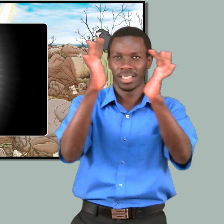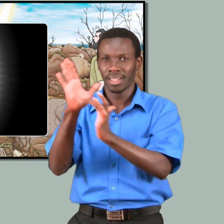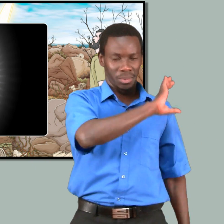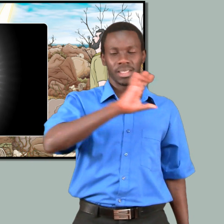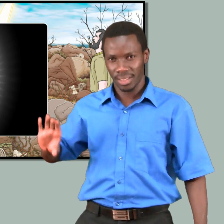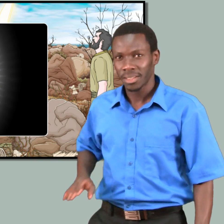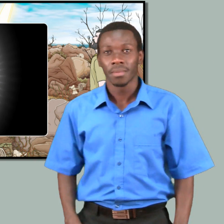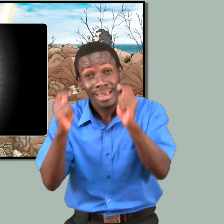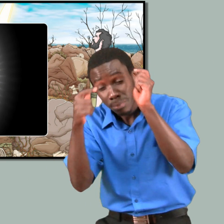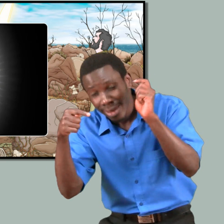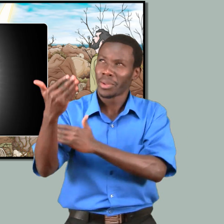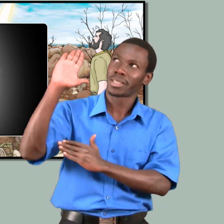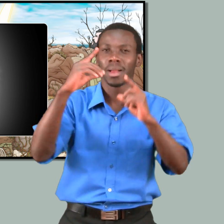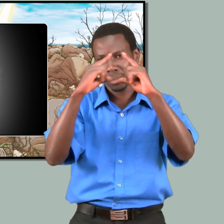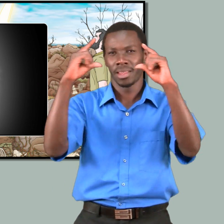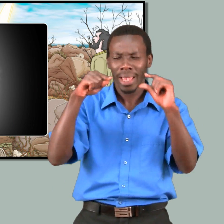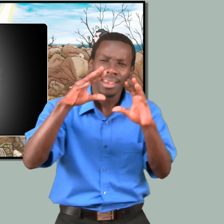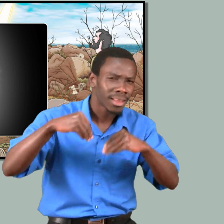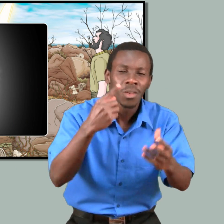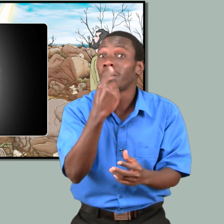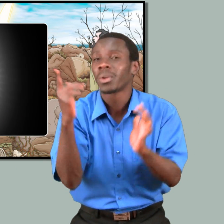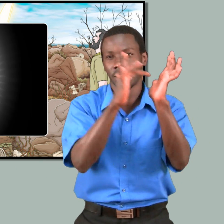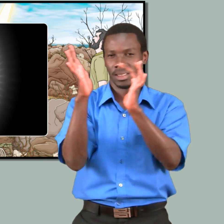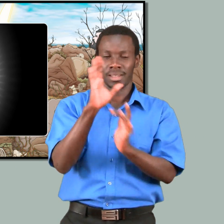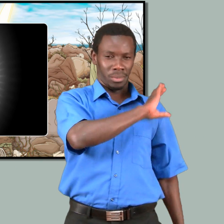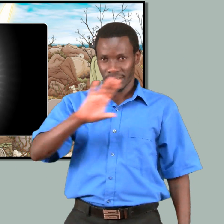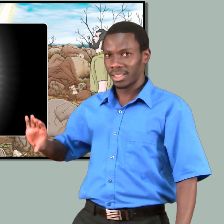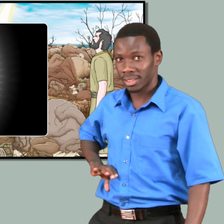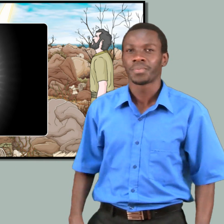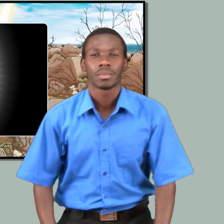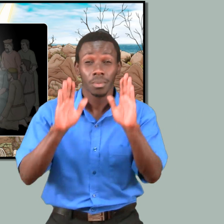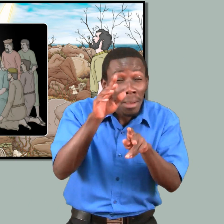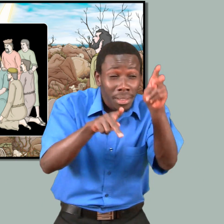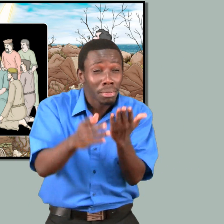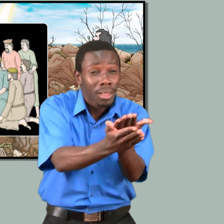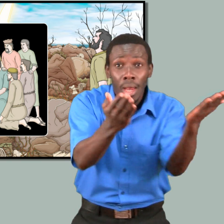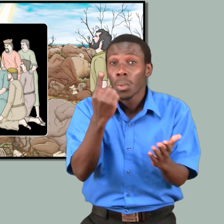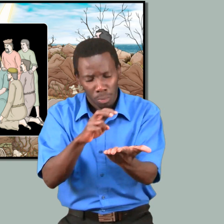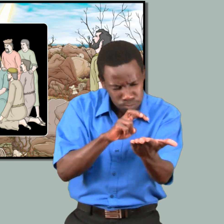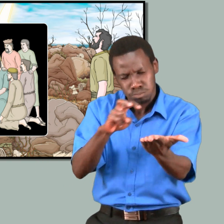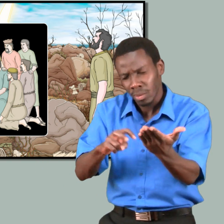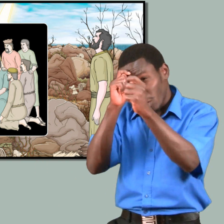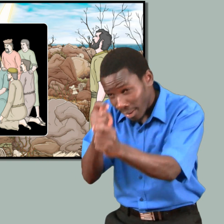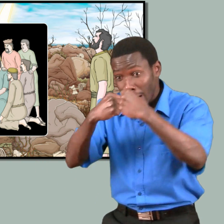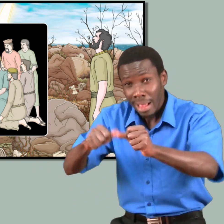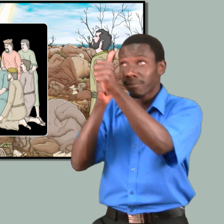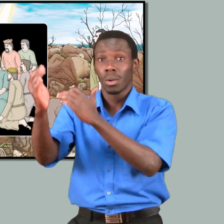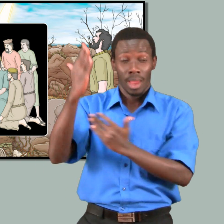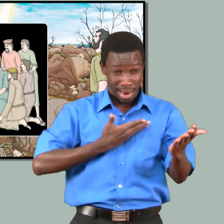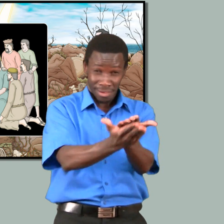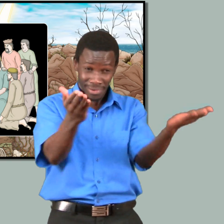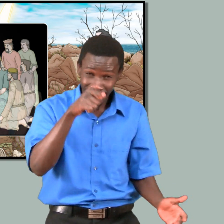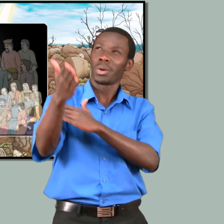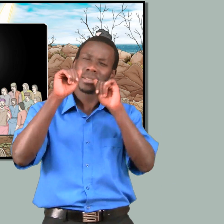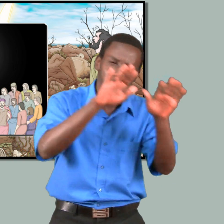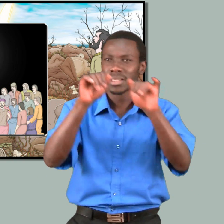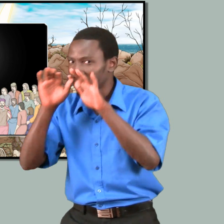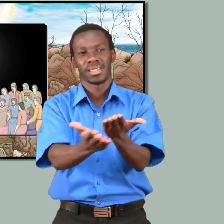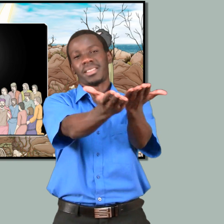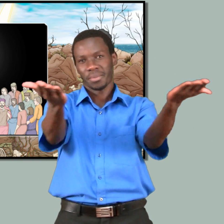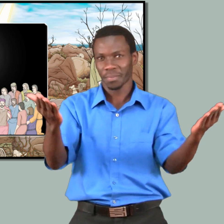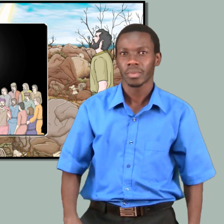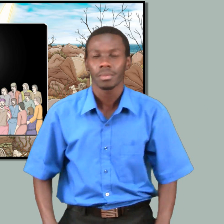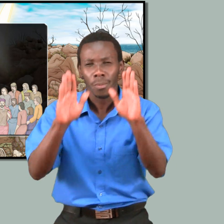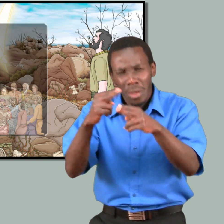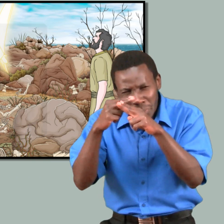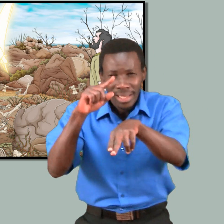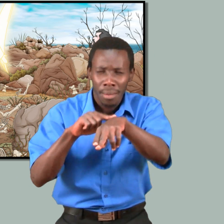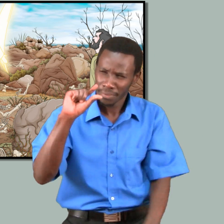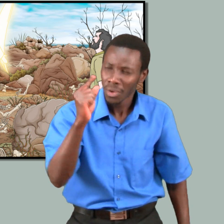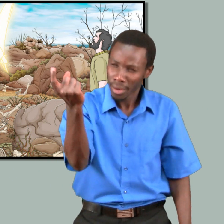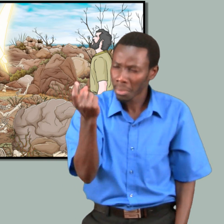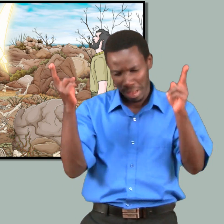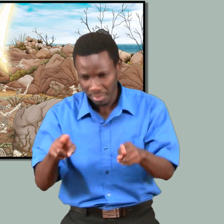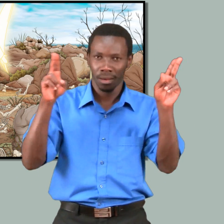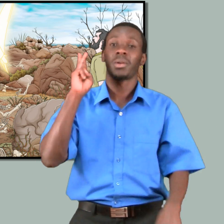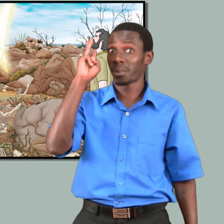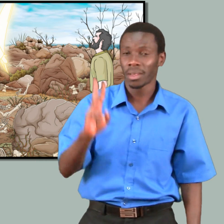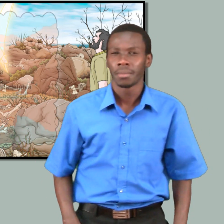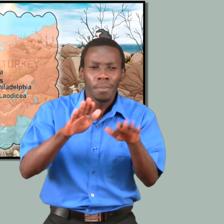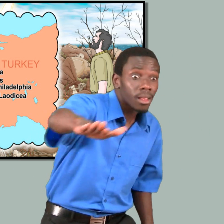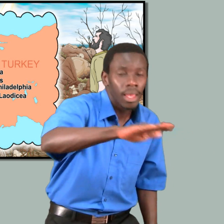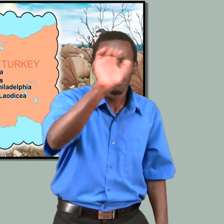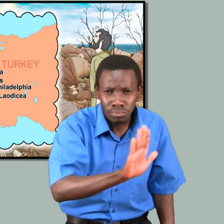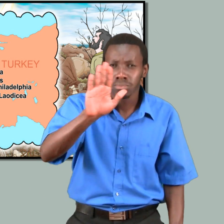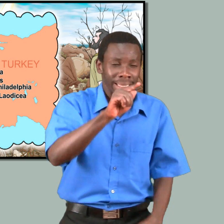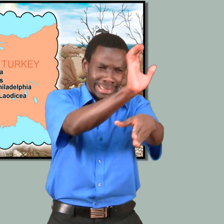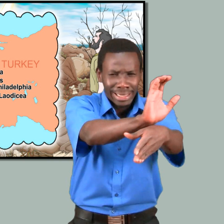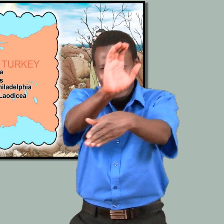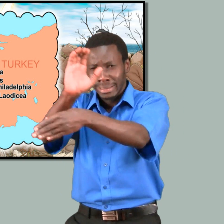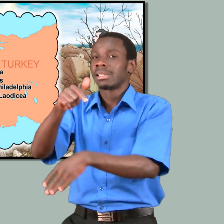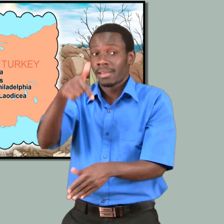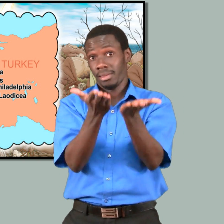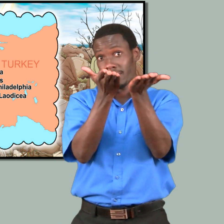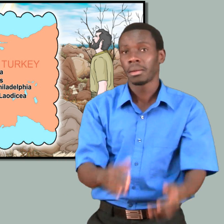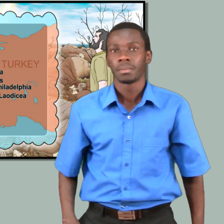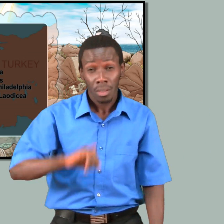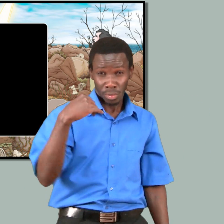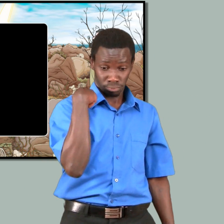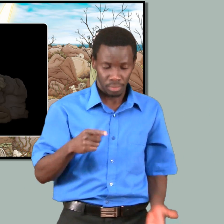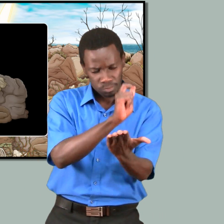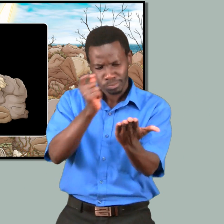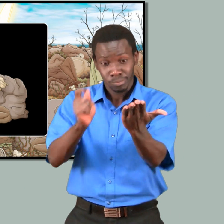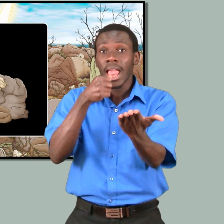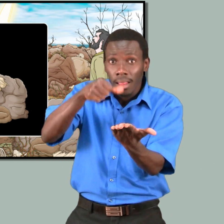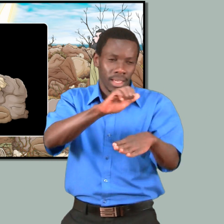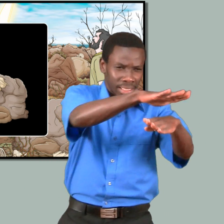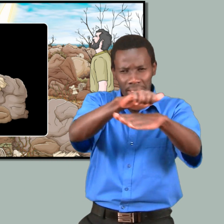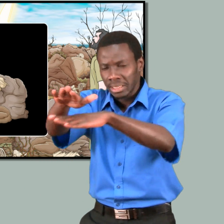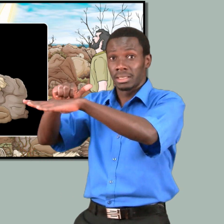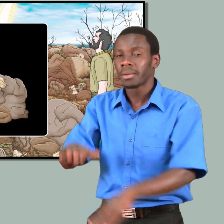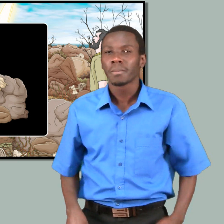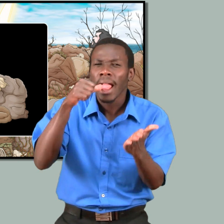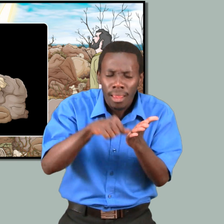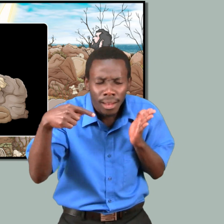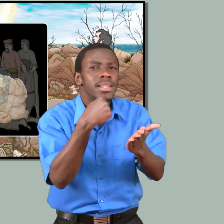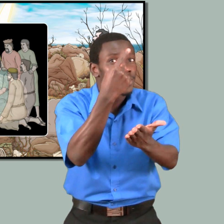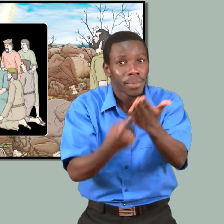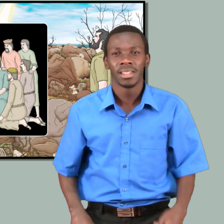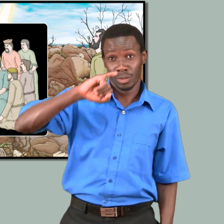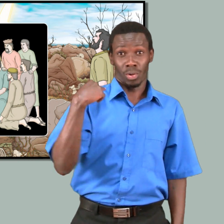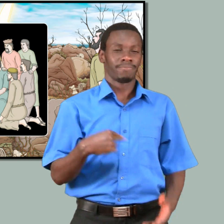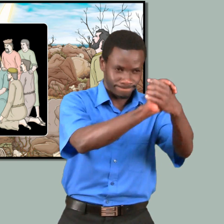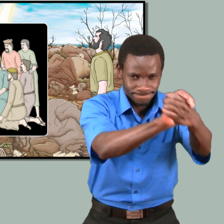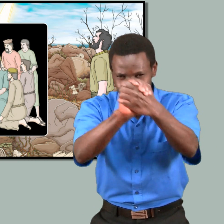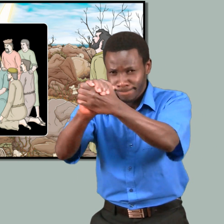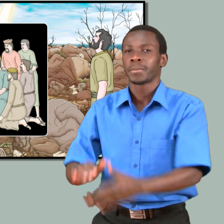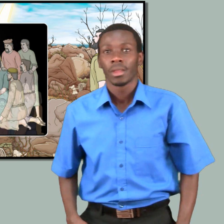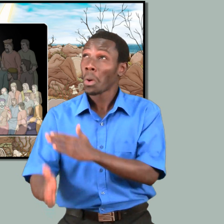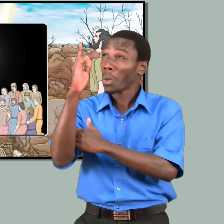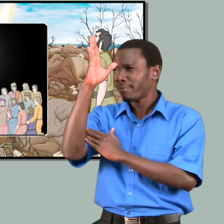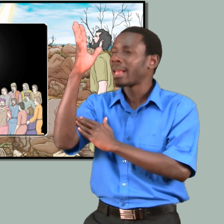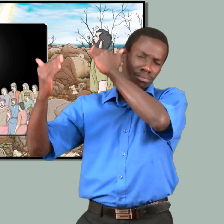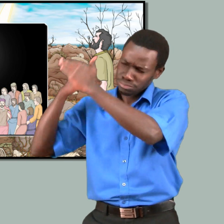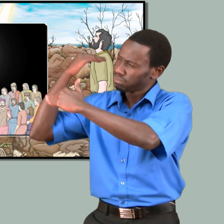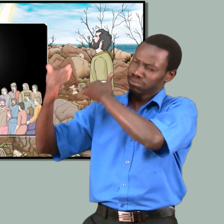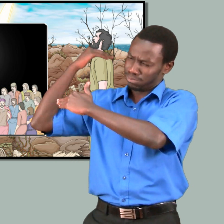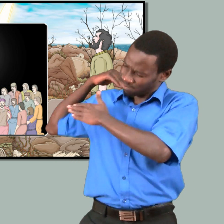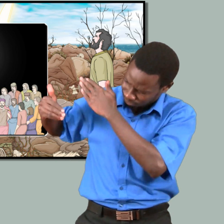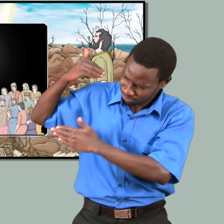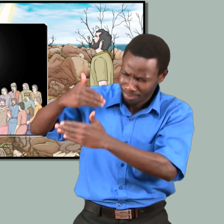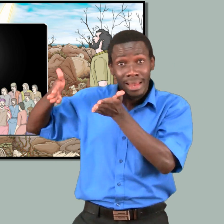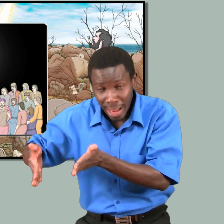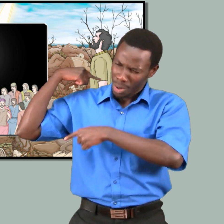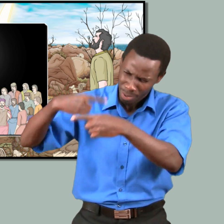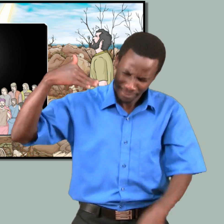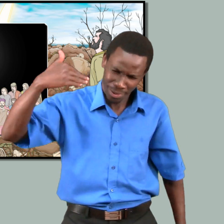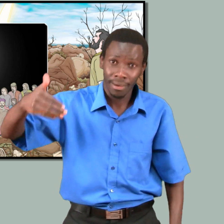Blessed is the one who reads aloud the words of this prophecy, and blessed are those who hear and obey what is written in it, because the time is near.